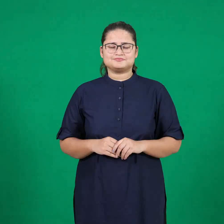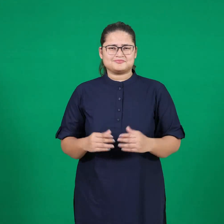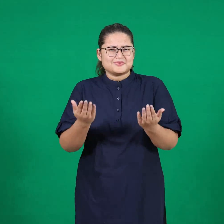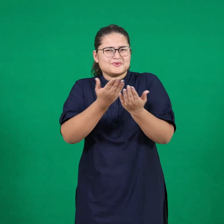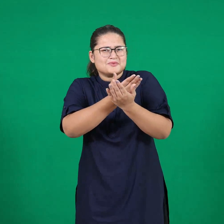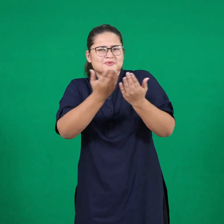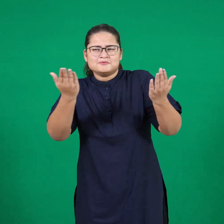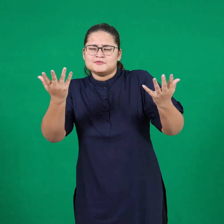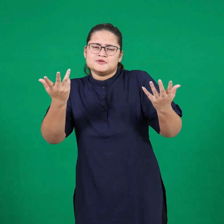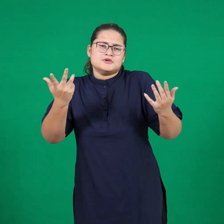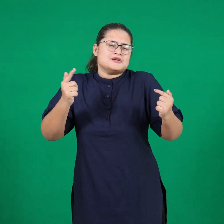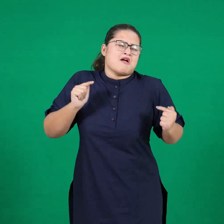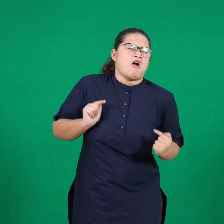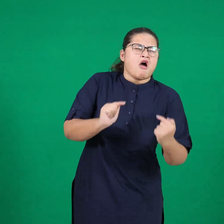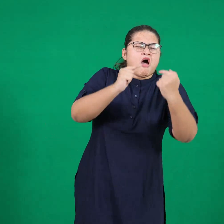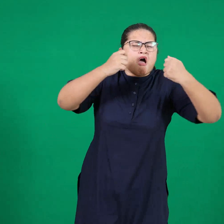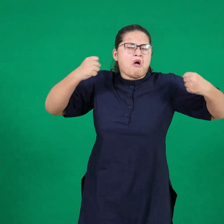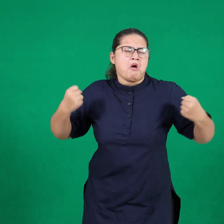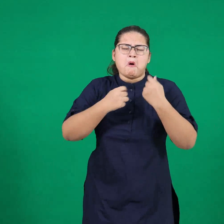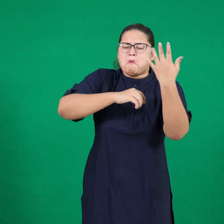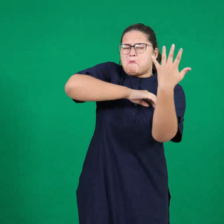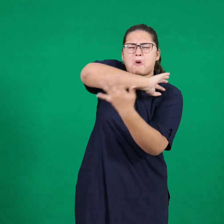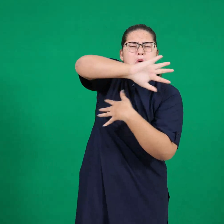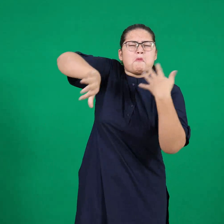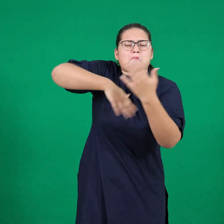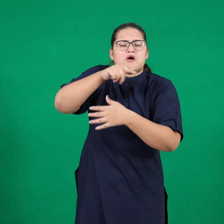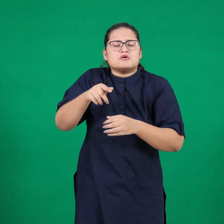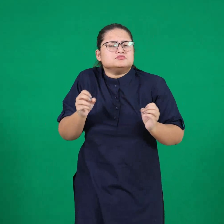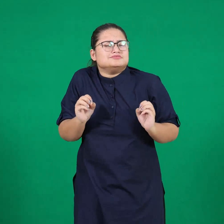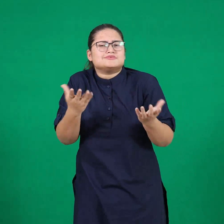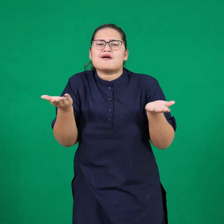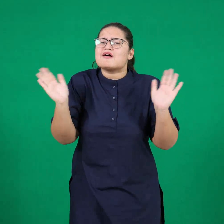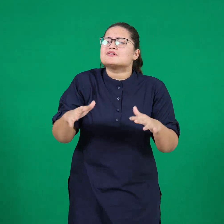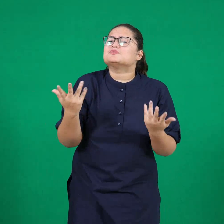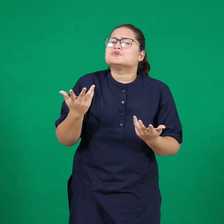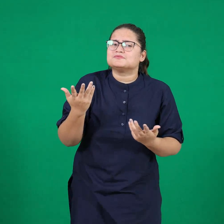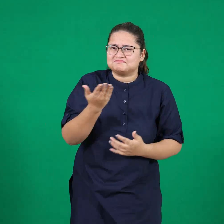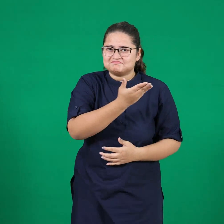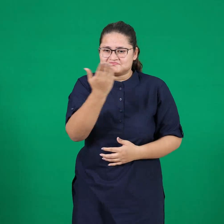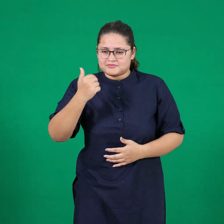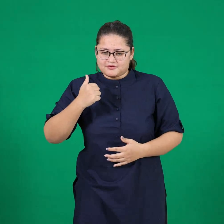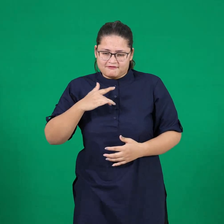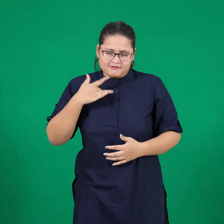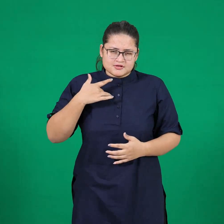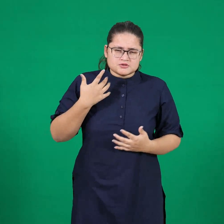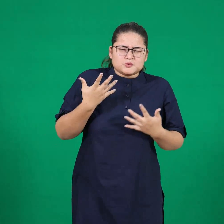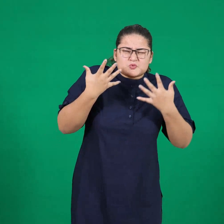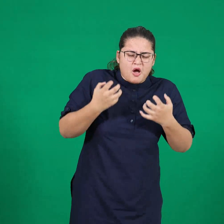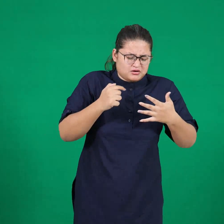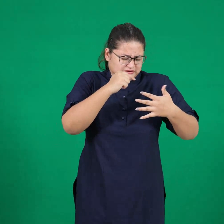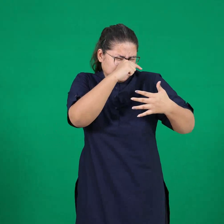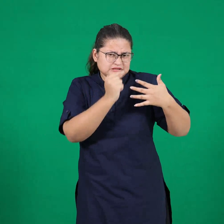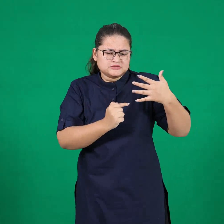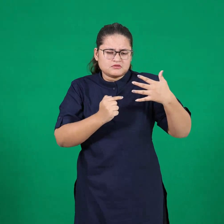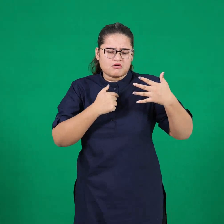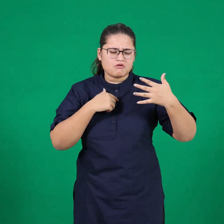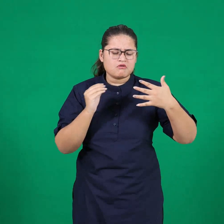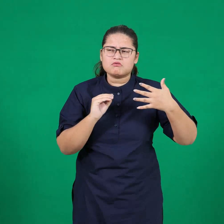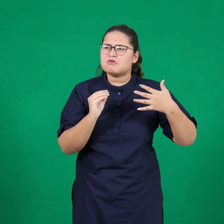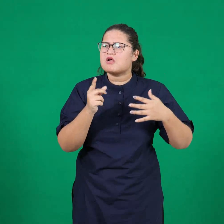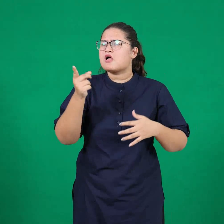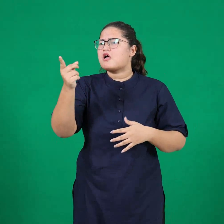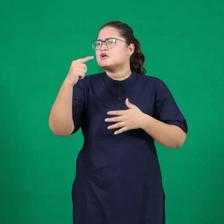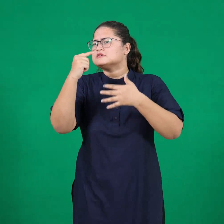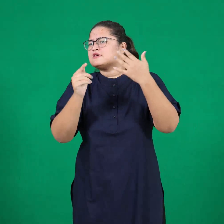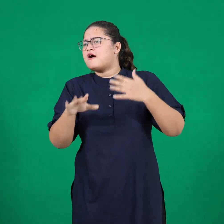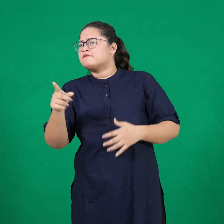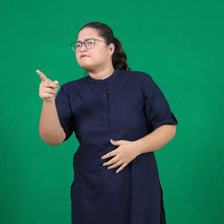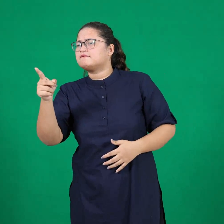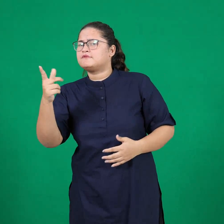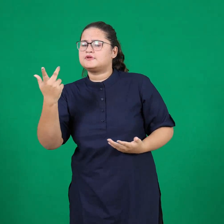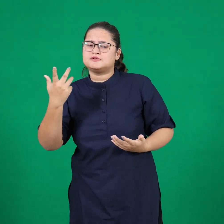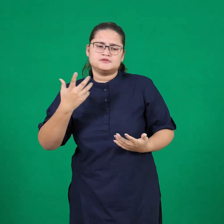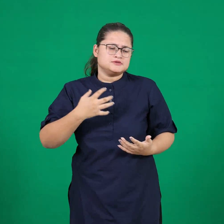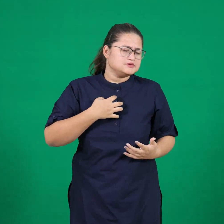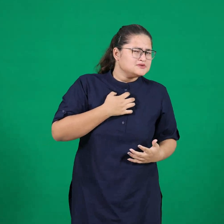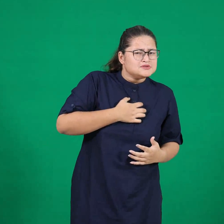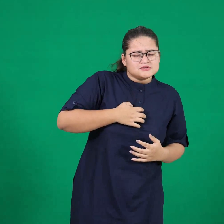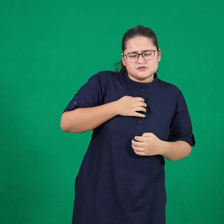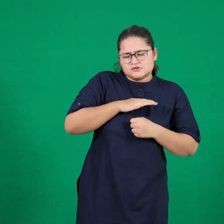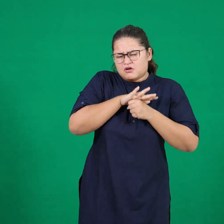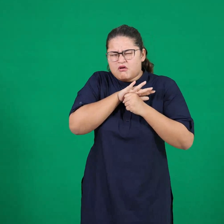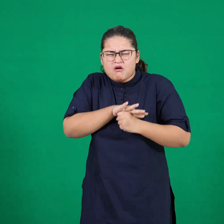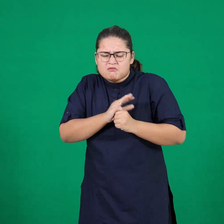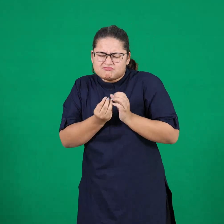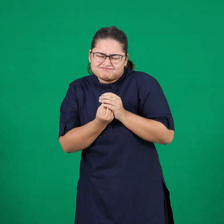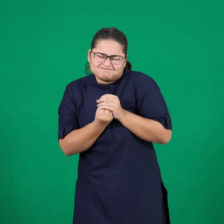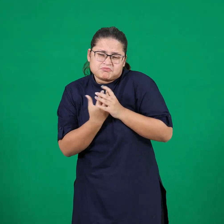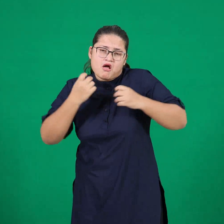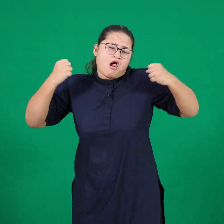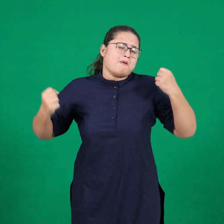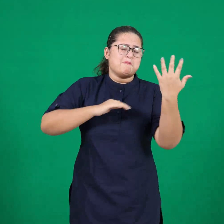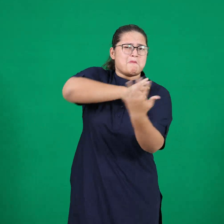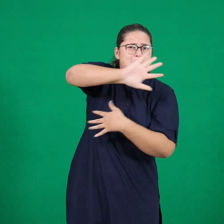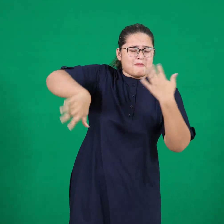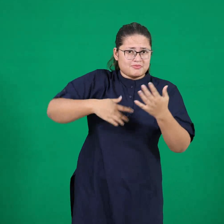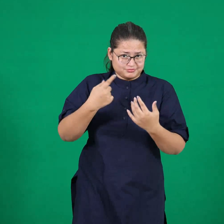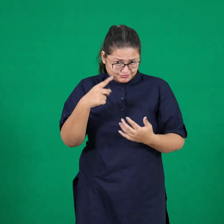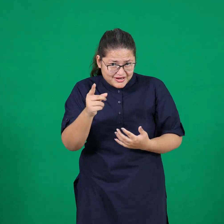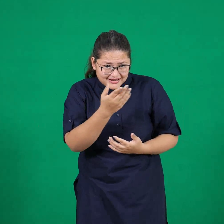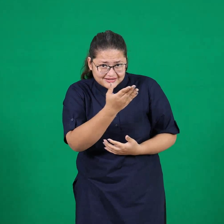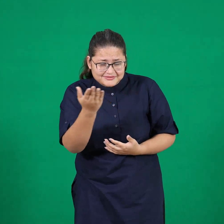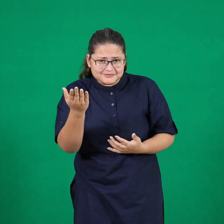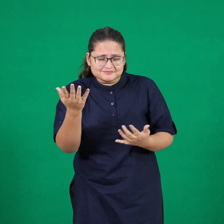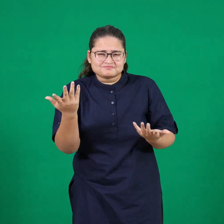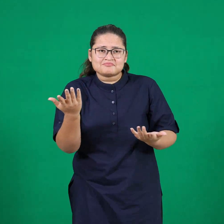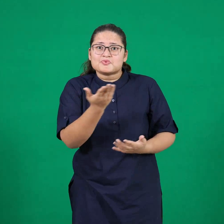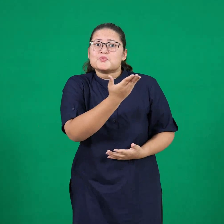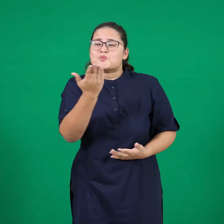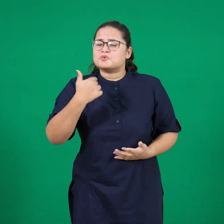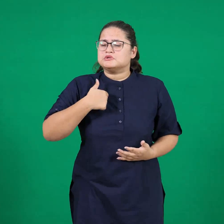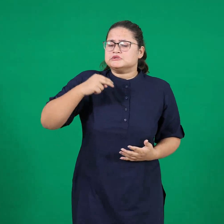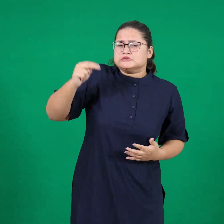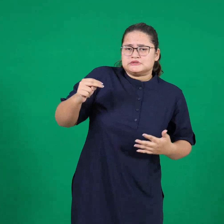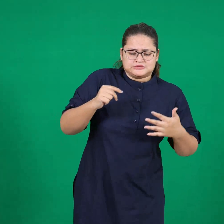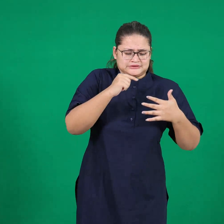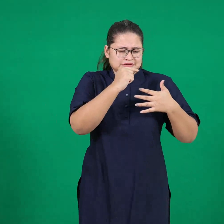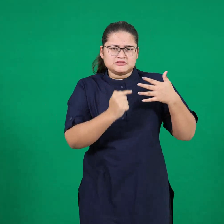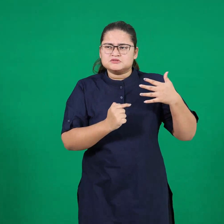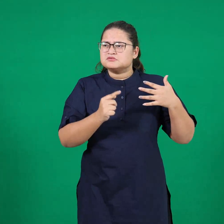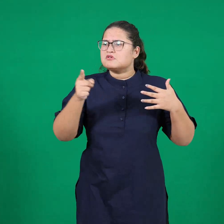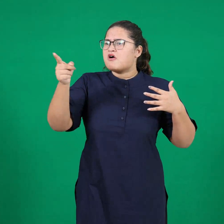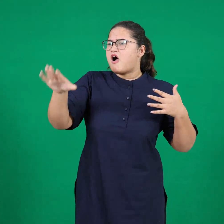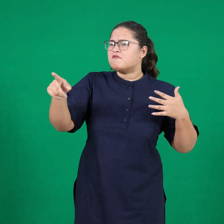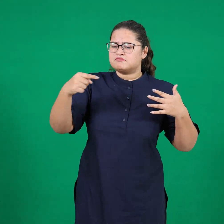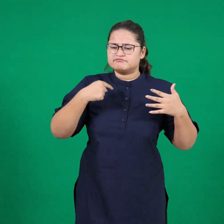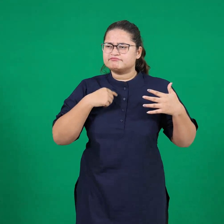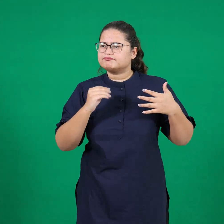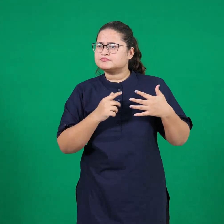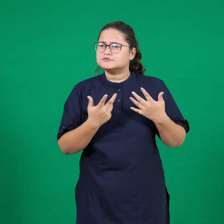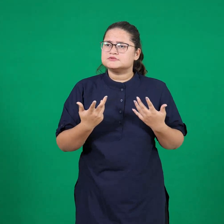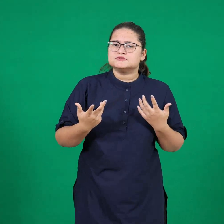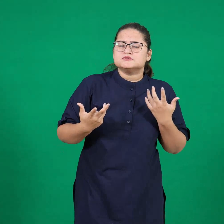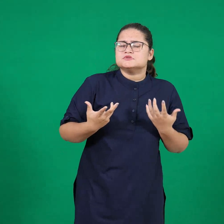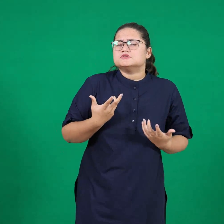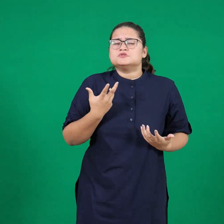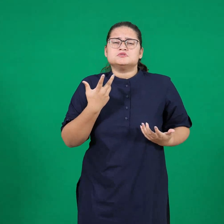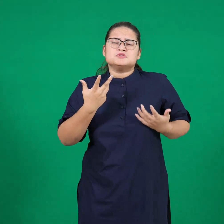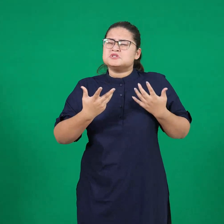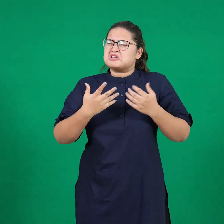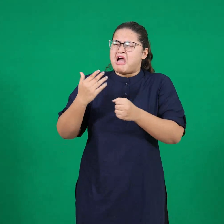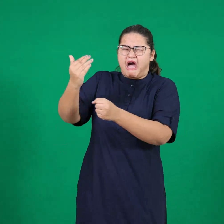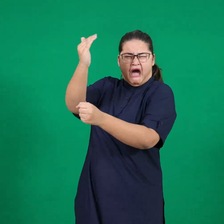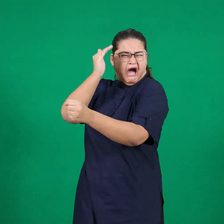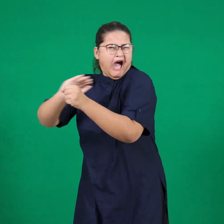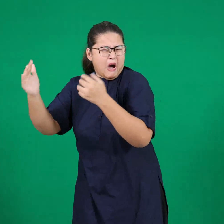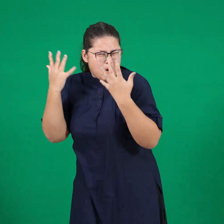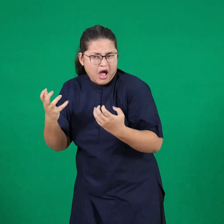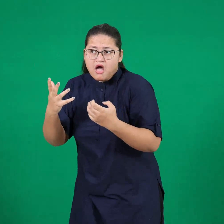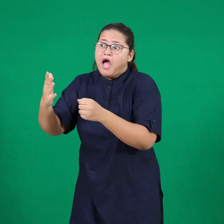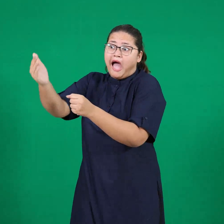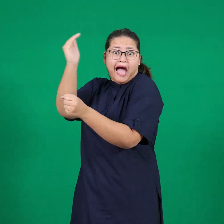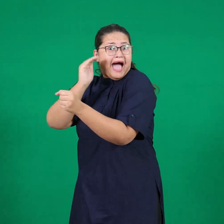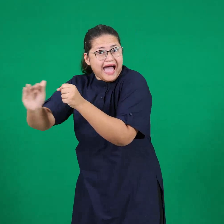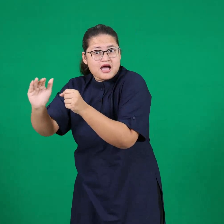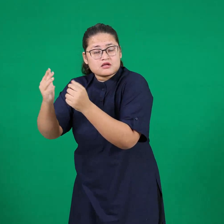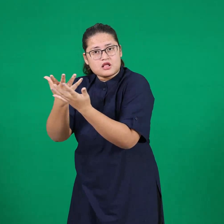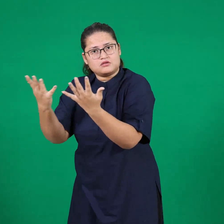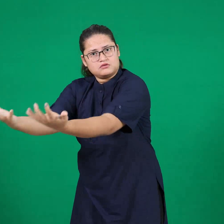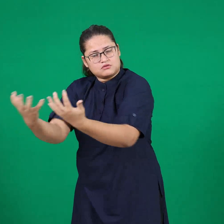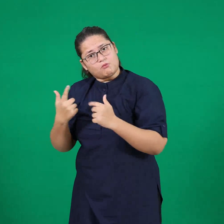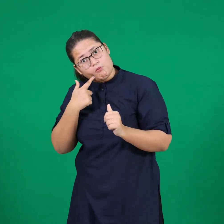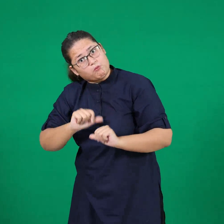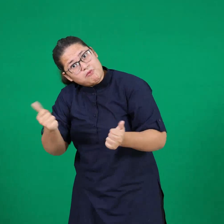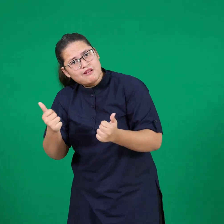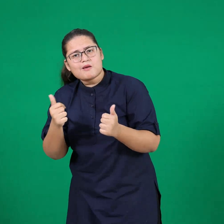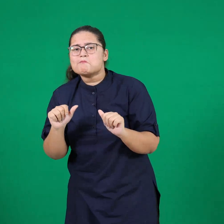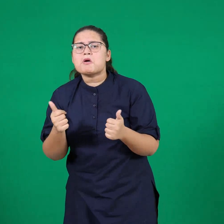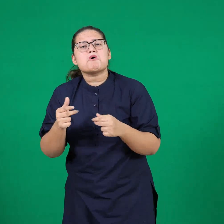What causes conflicts and quarrels among you? Don' t they come from the passions at war within you? You crave what you do not have;